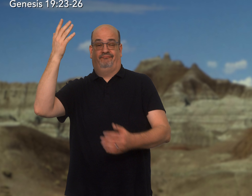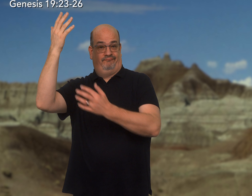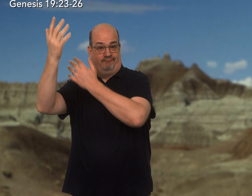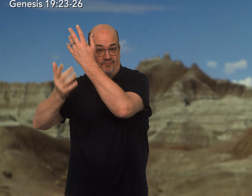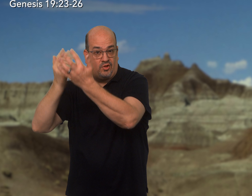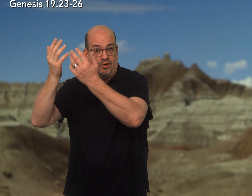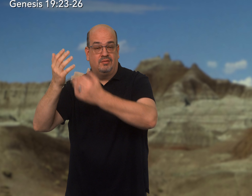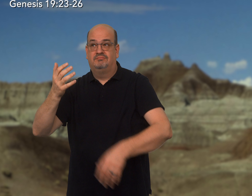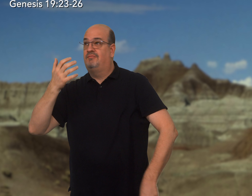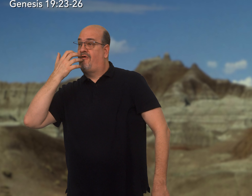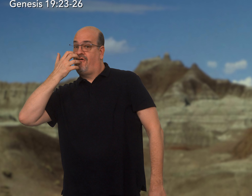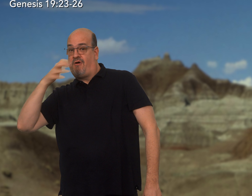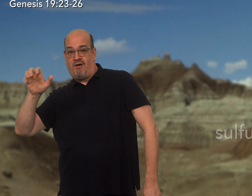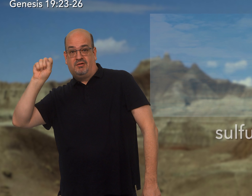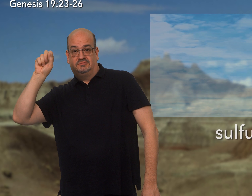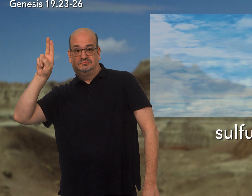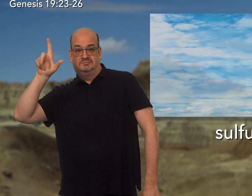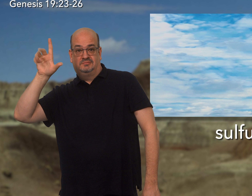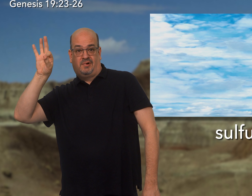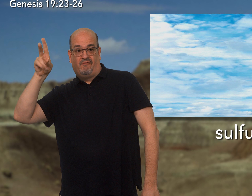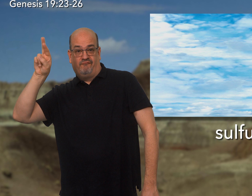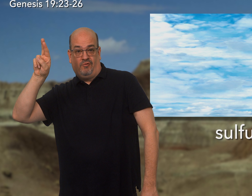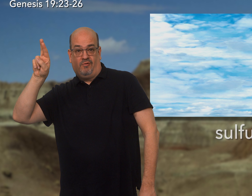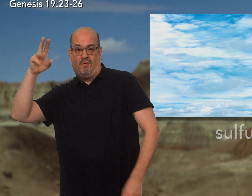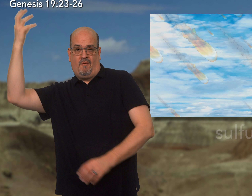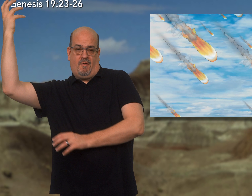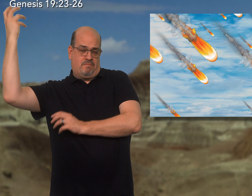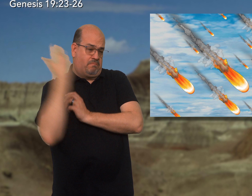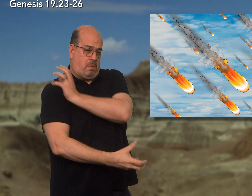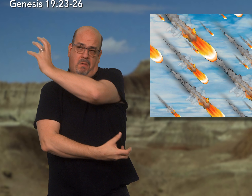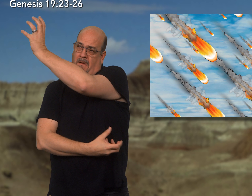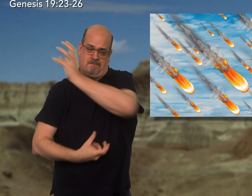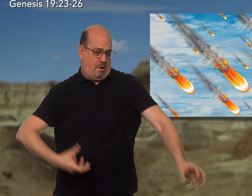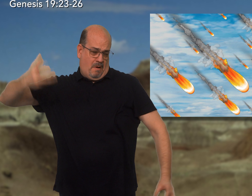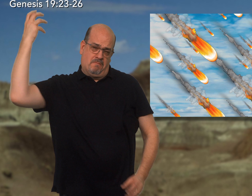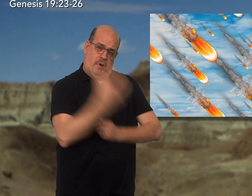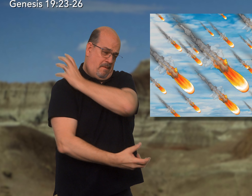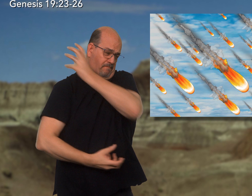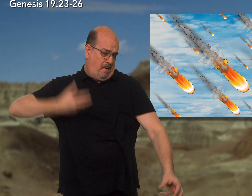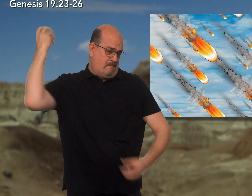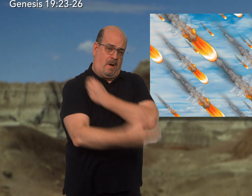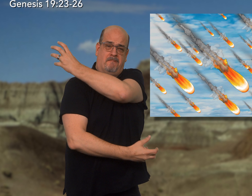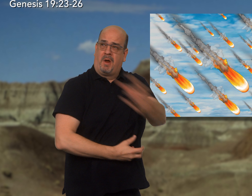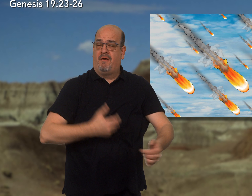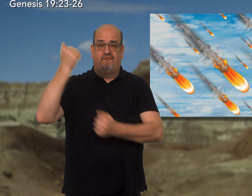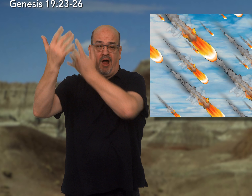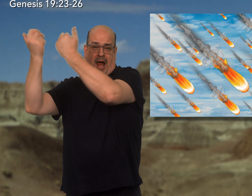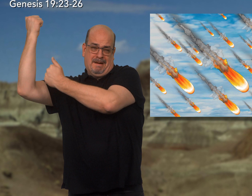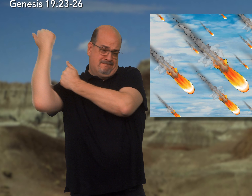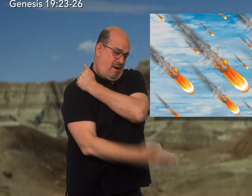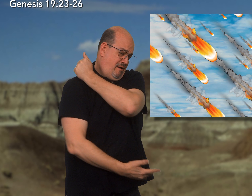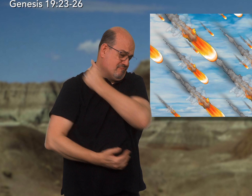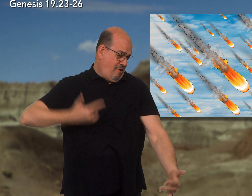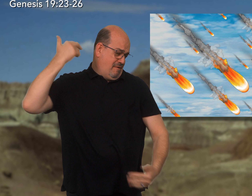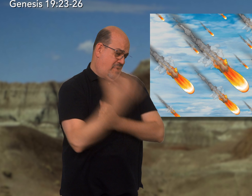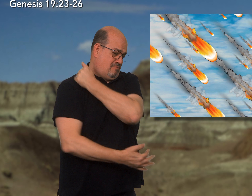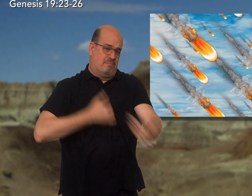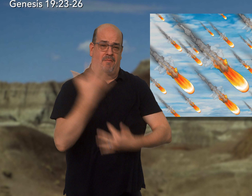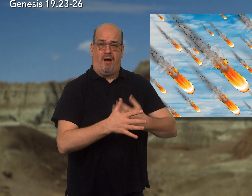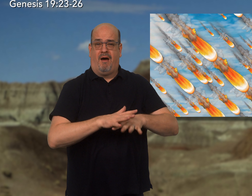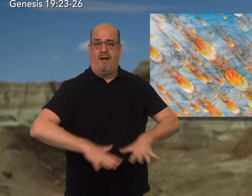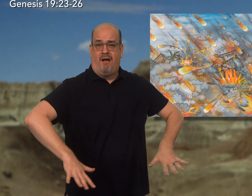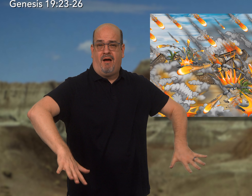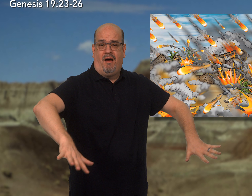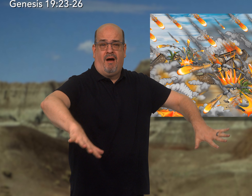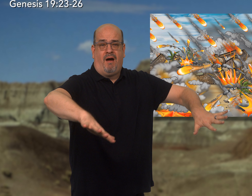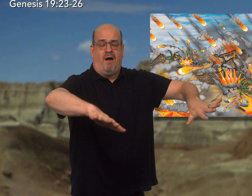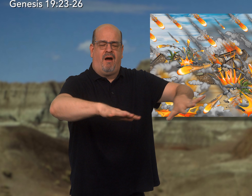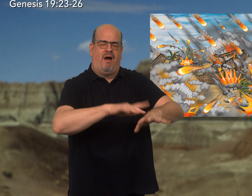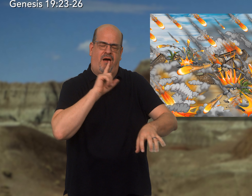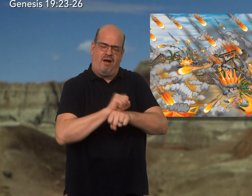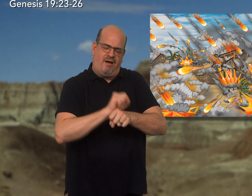Then the LORD rained down sulfur and fire on Sodom and Gomorrah—from the LORD out of the heavens.